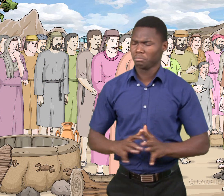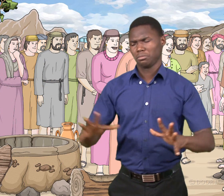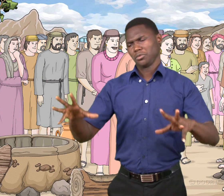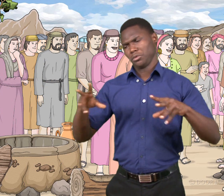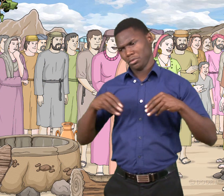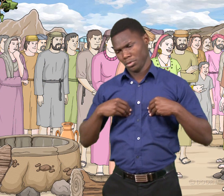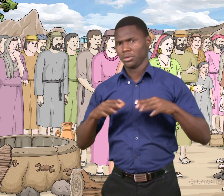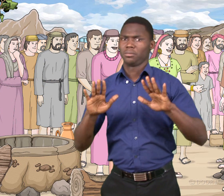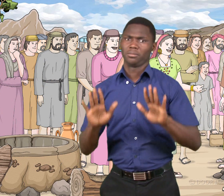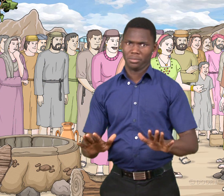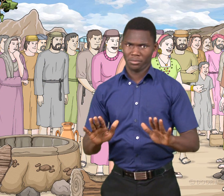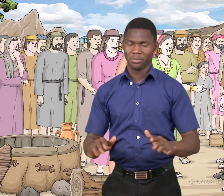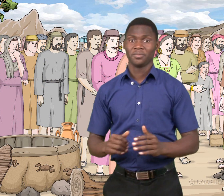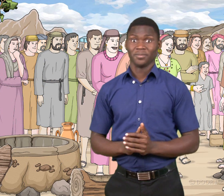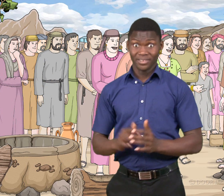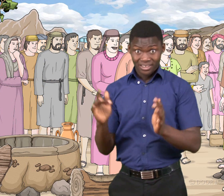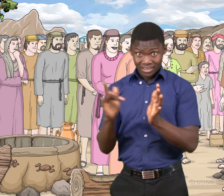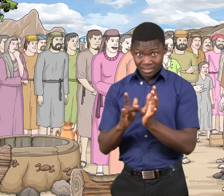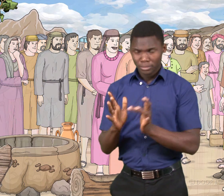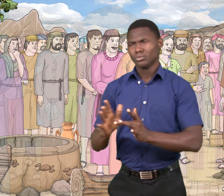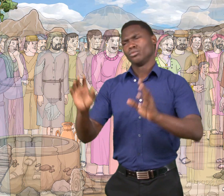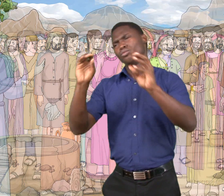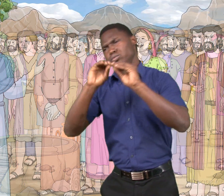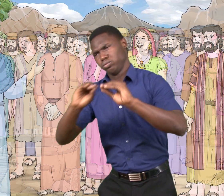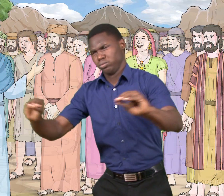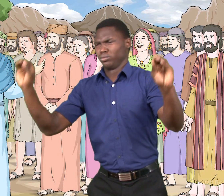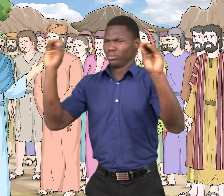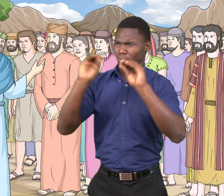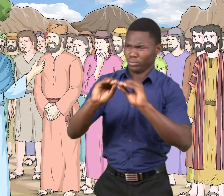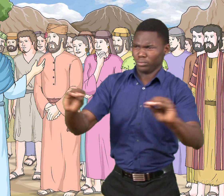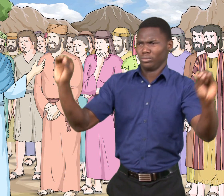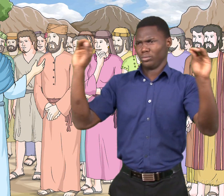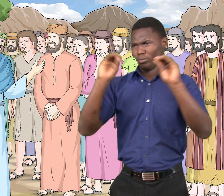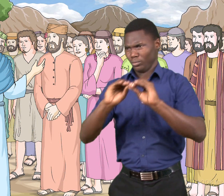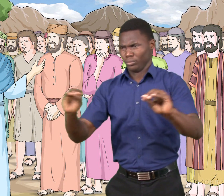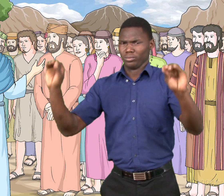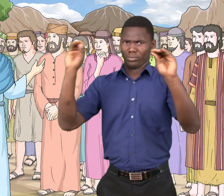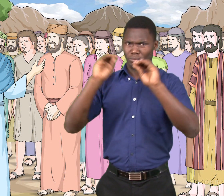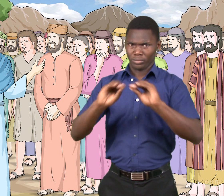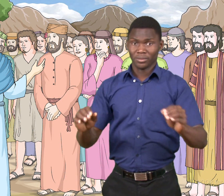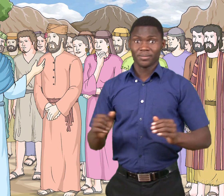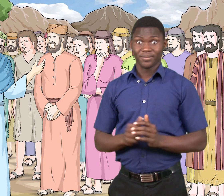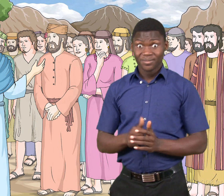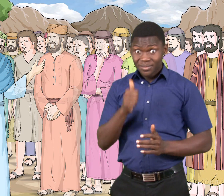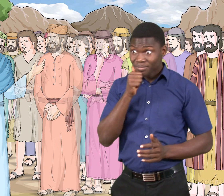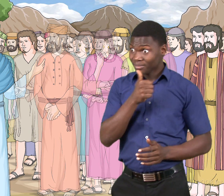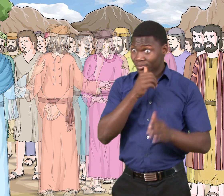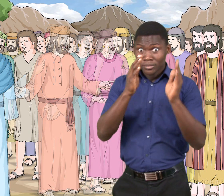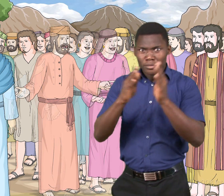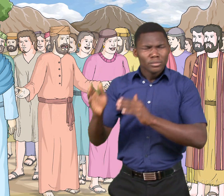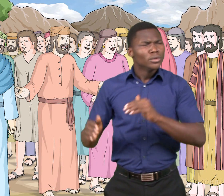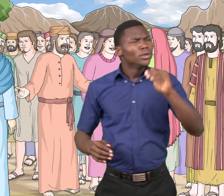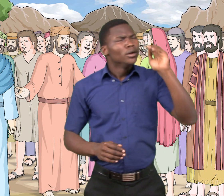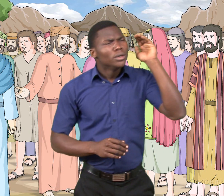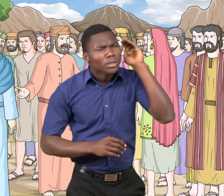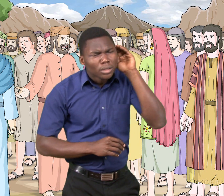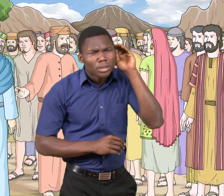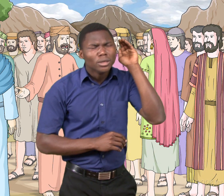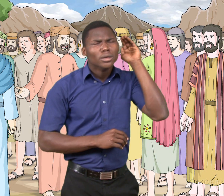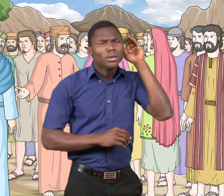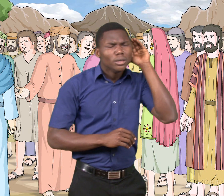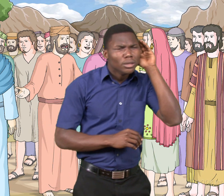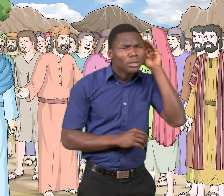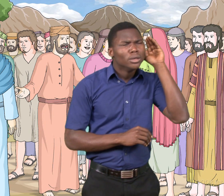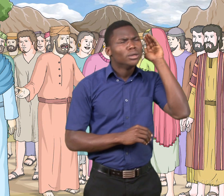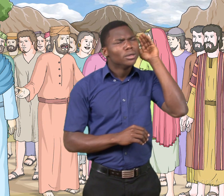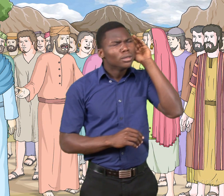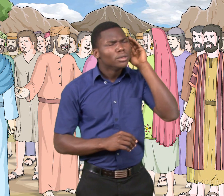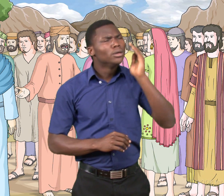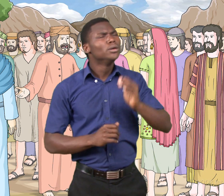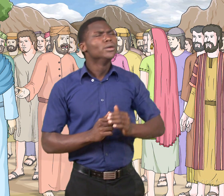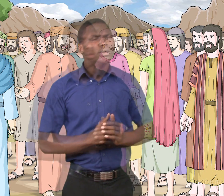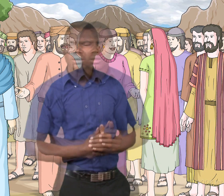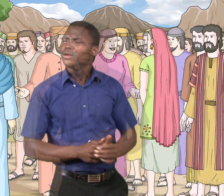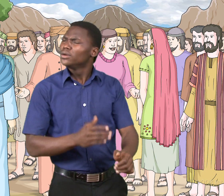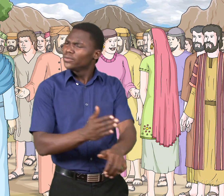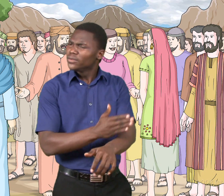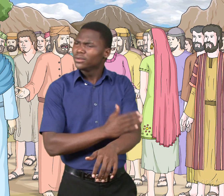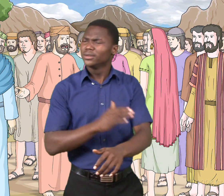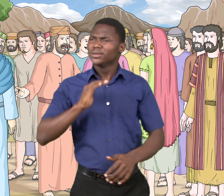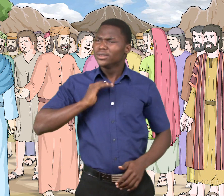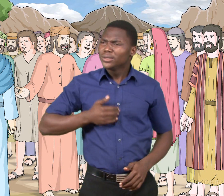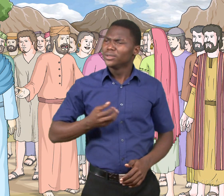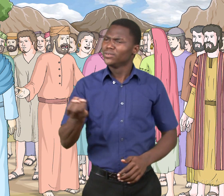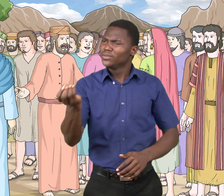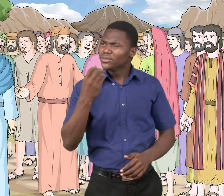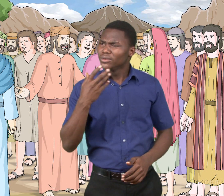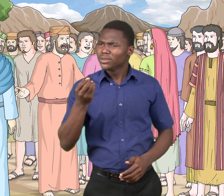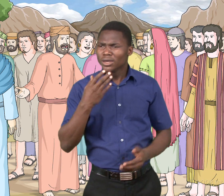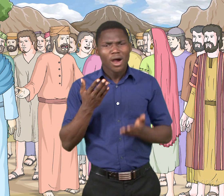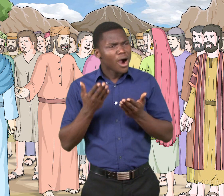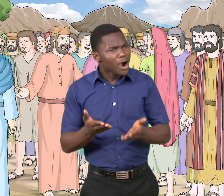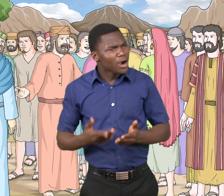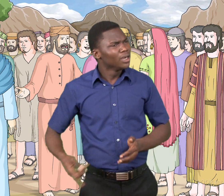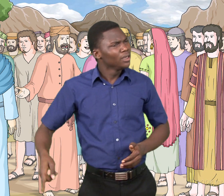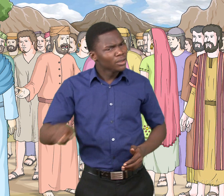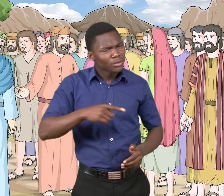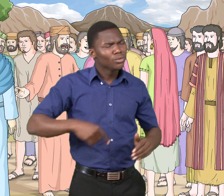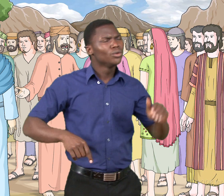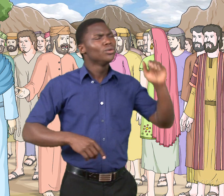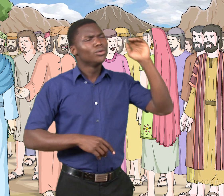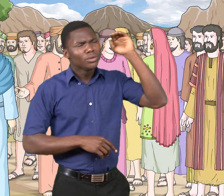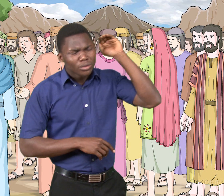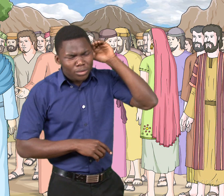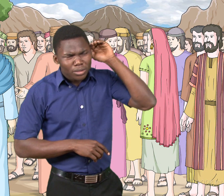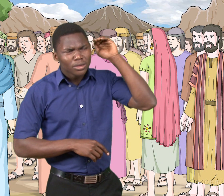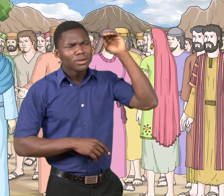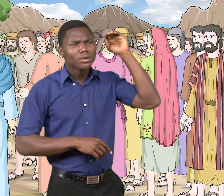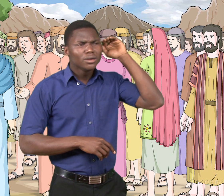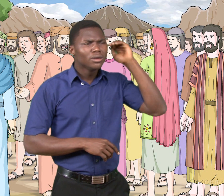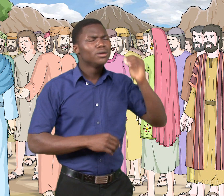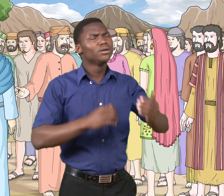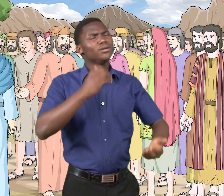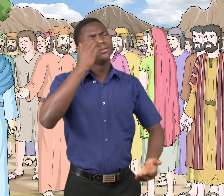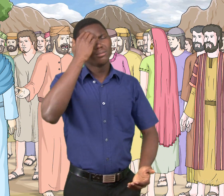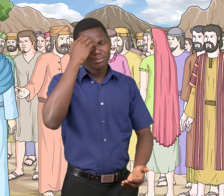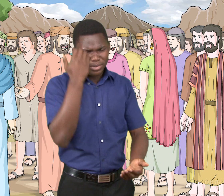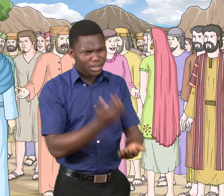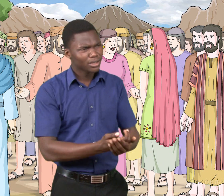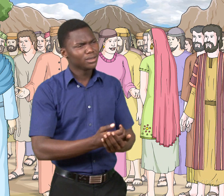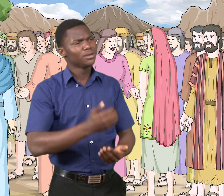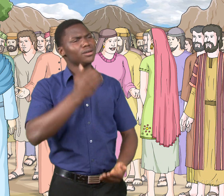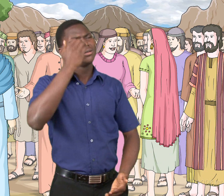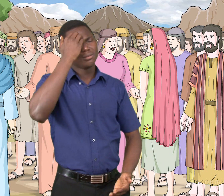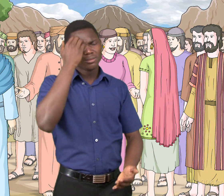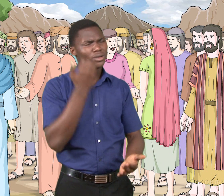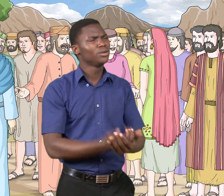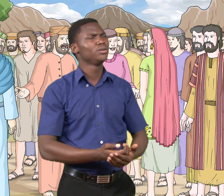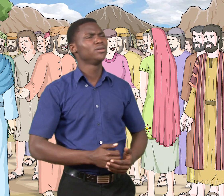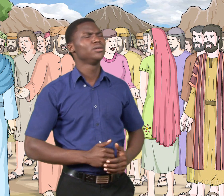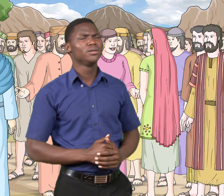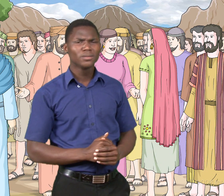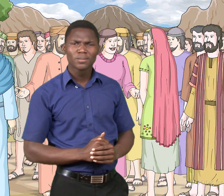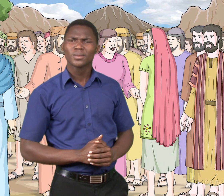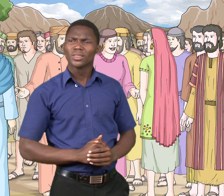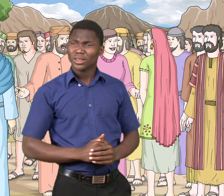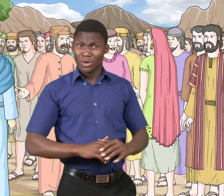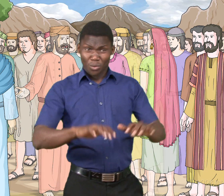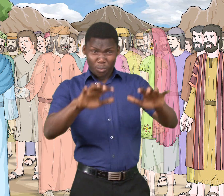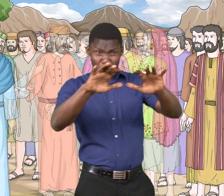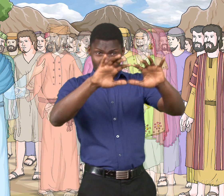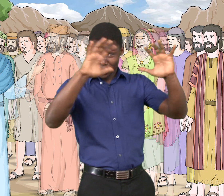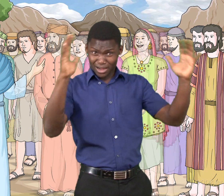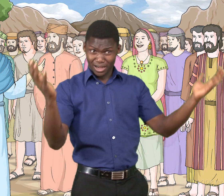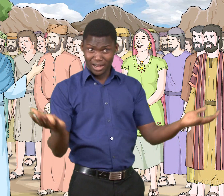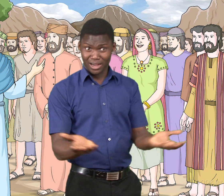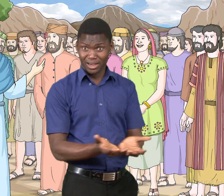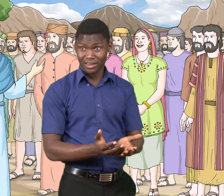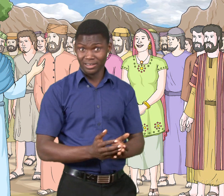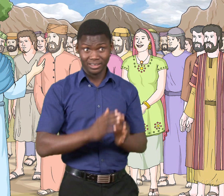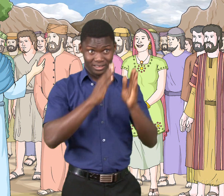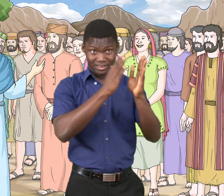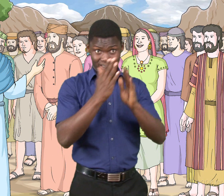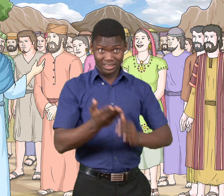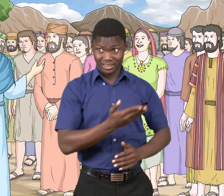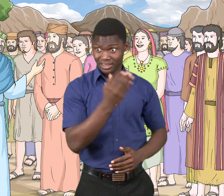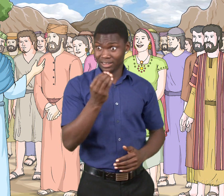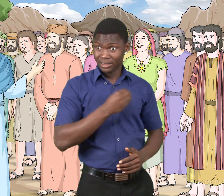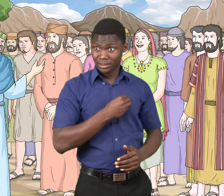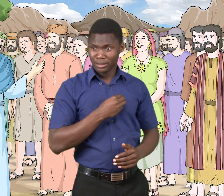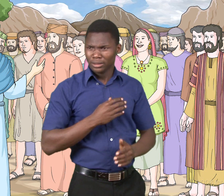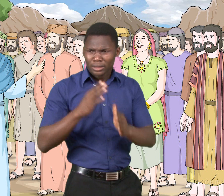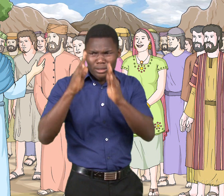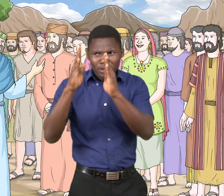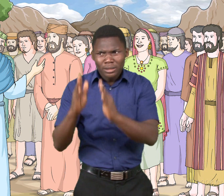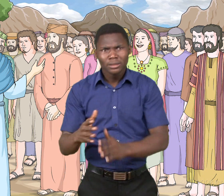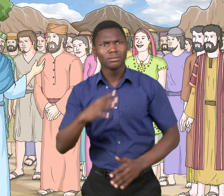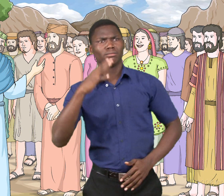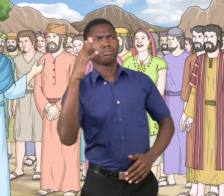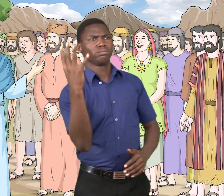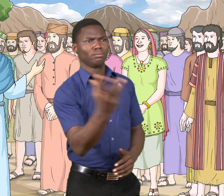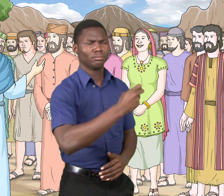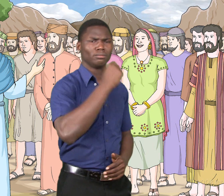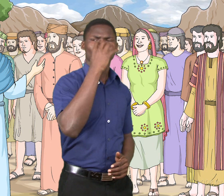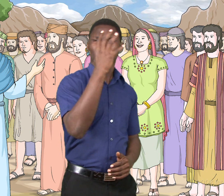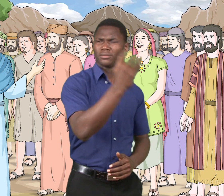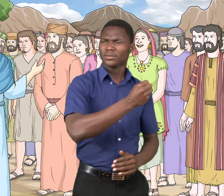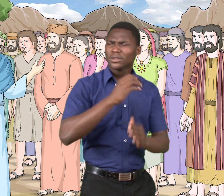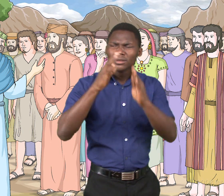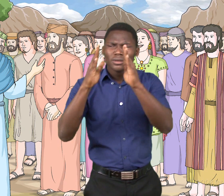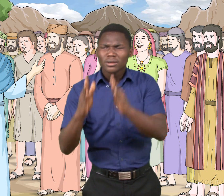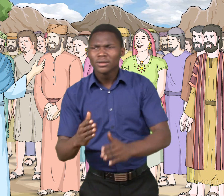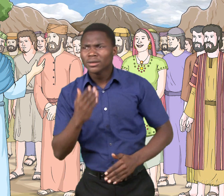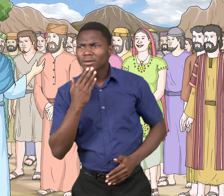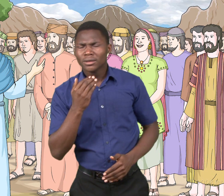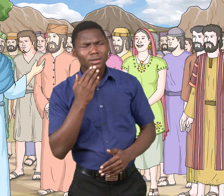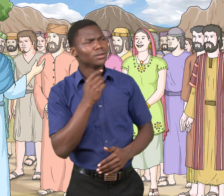And many more believed because of His message. They said to the woman, “We now believe not only because of your words;